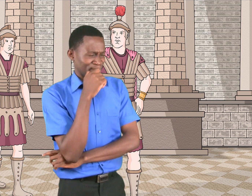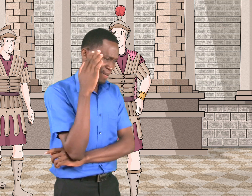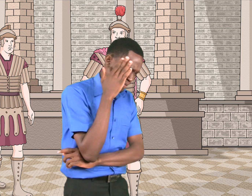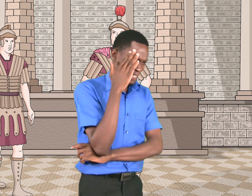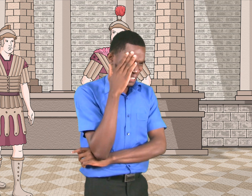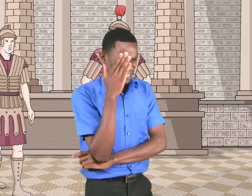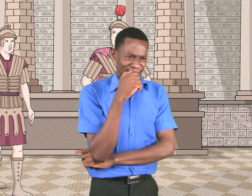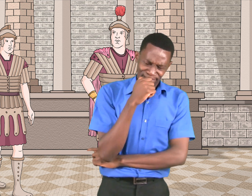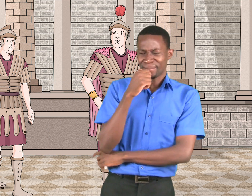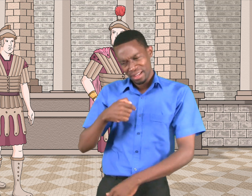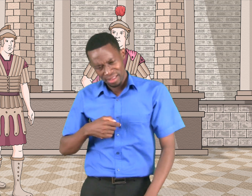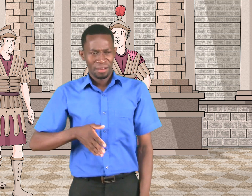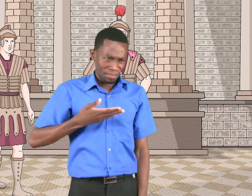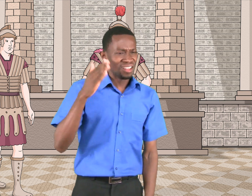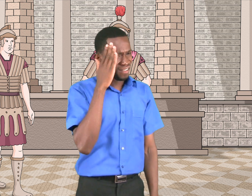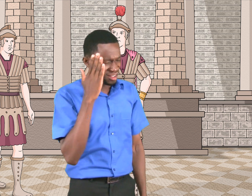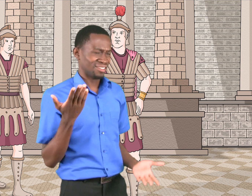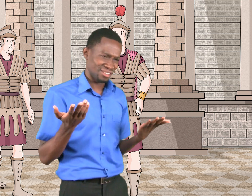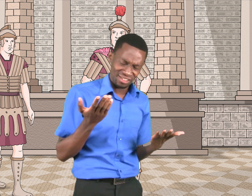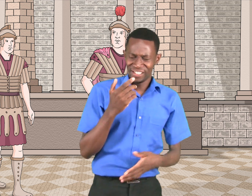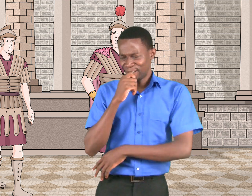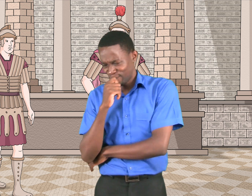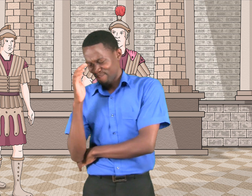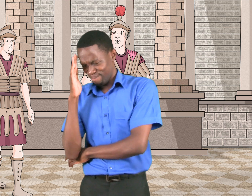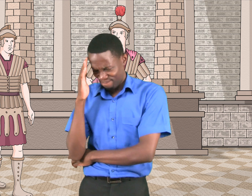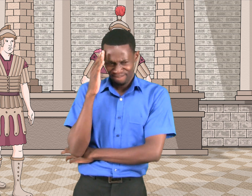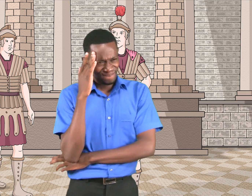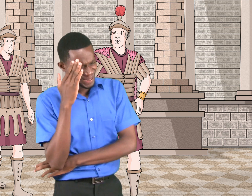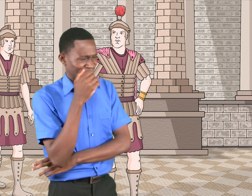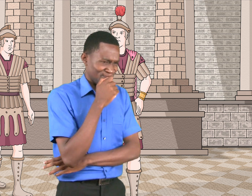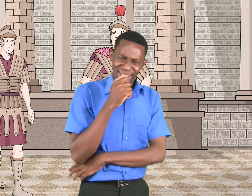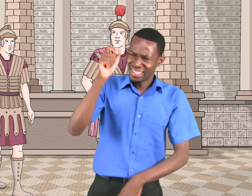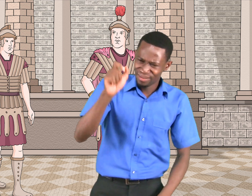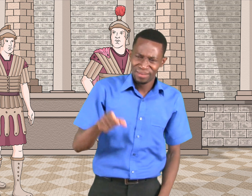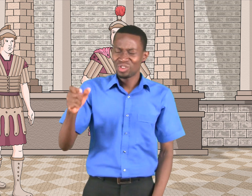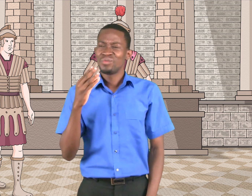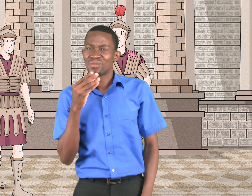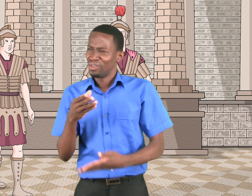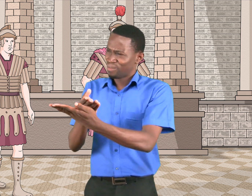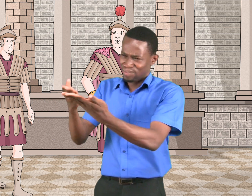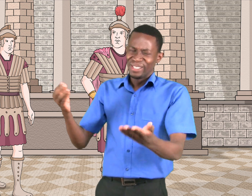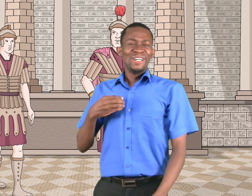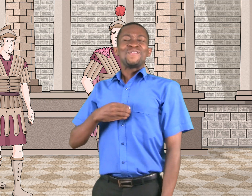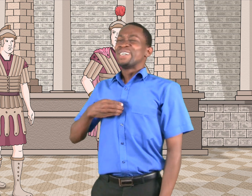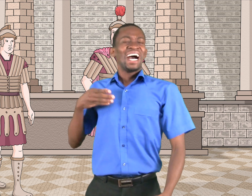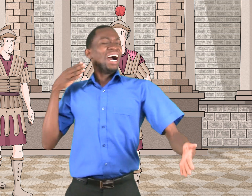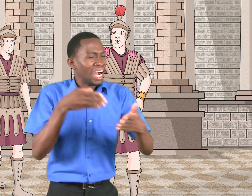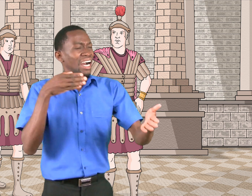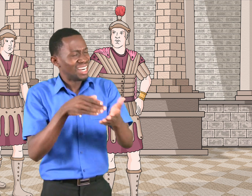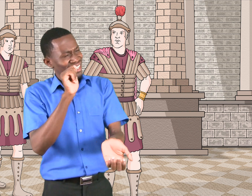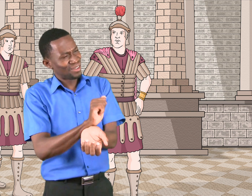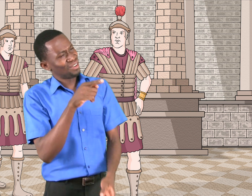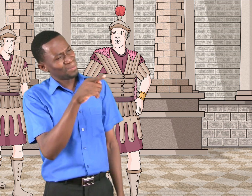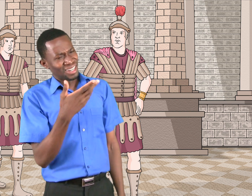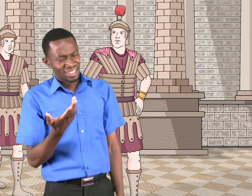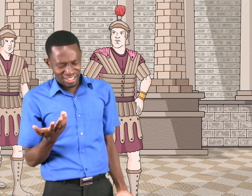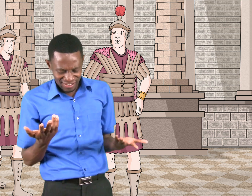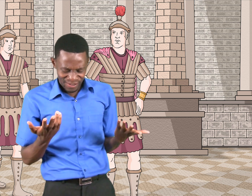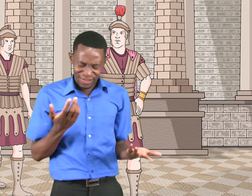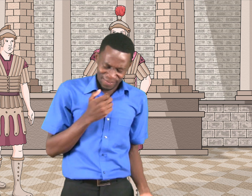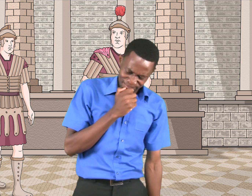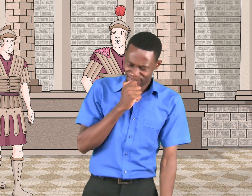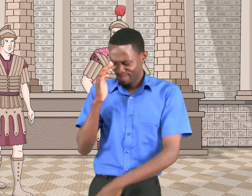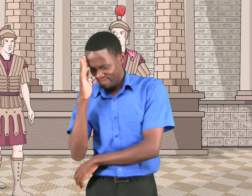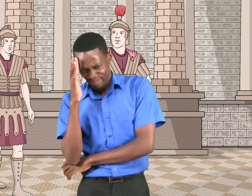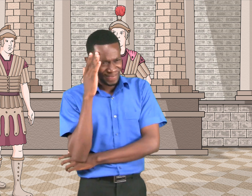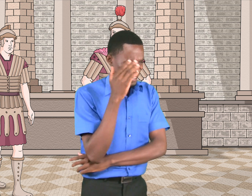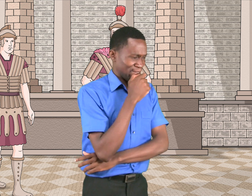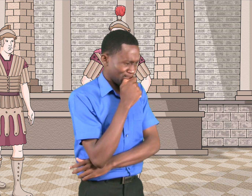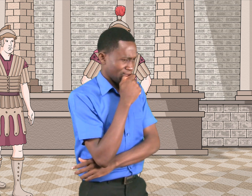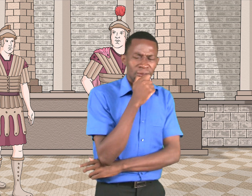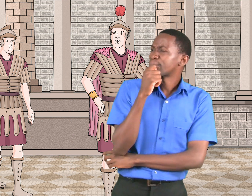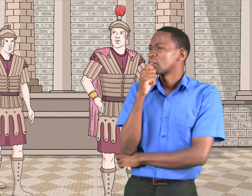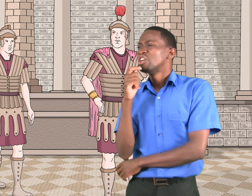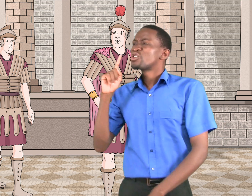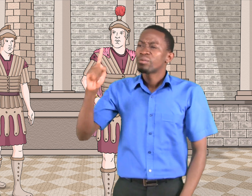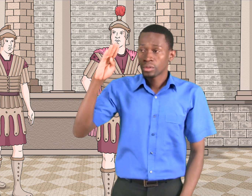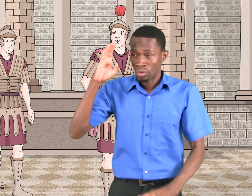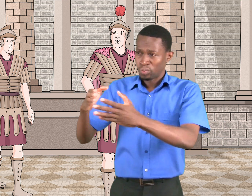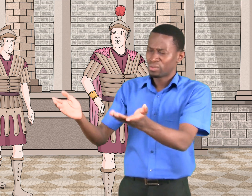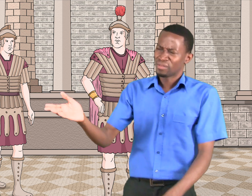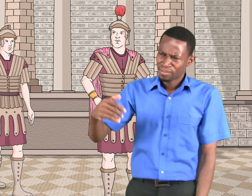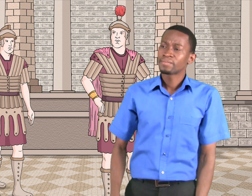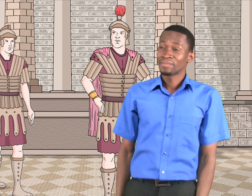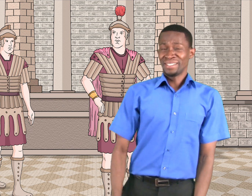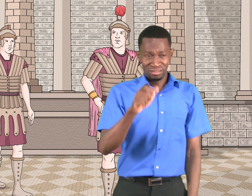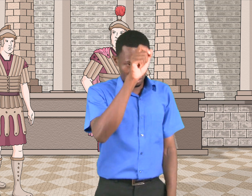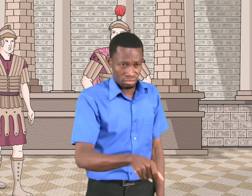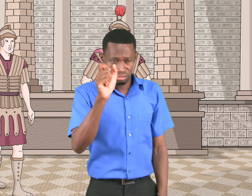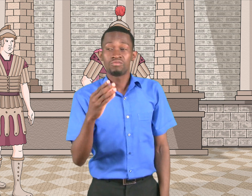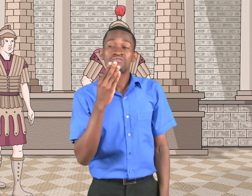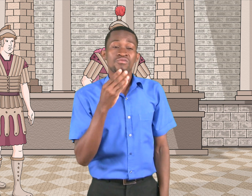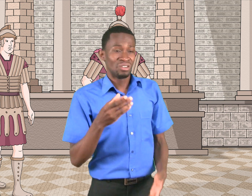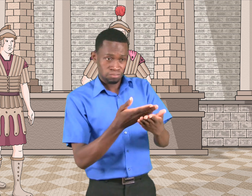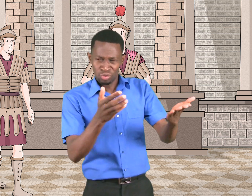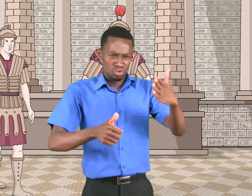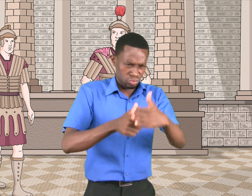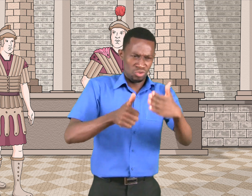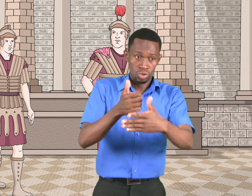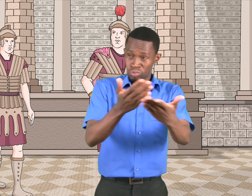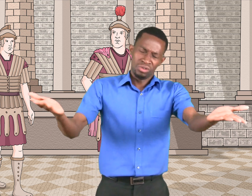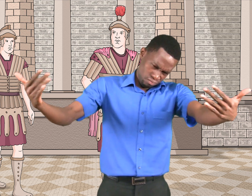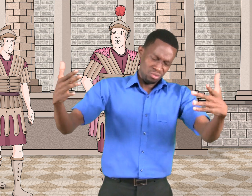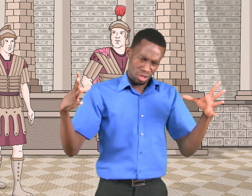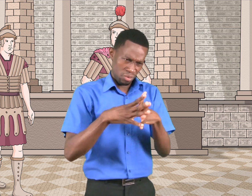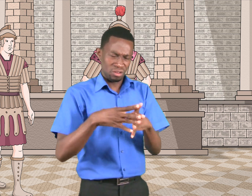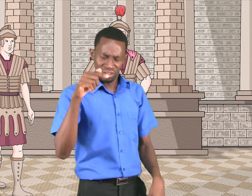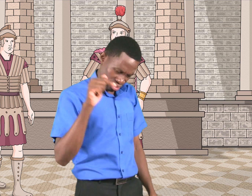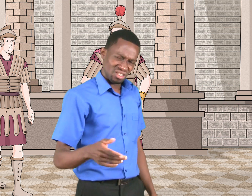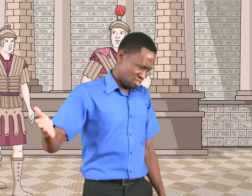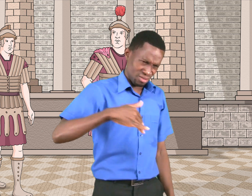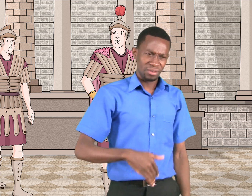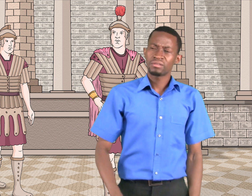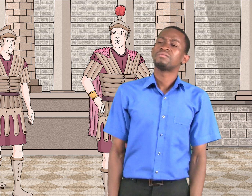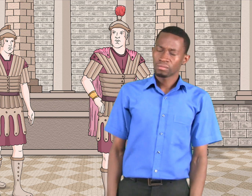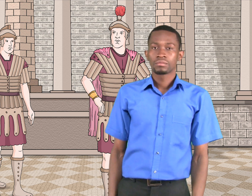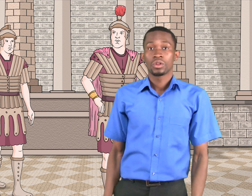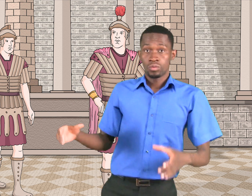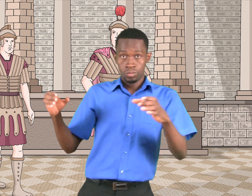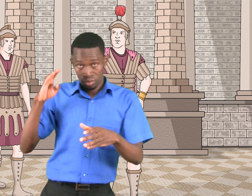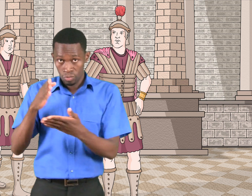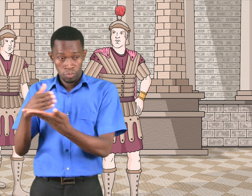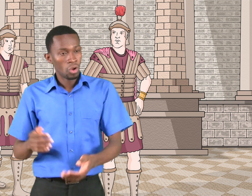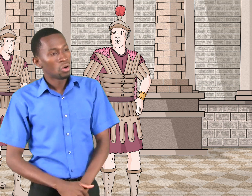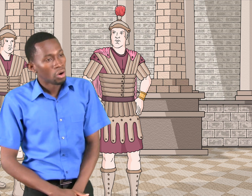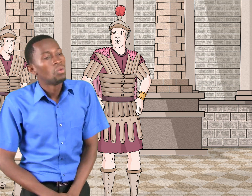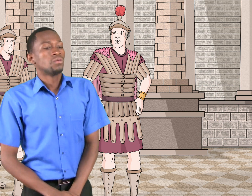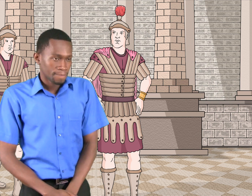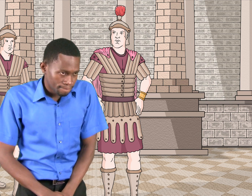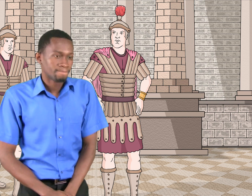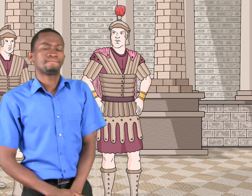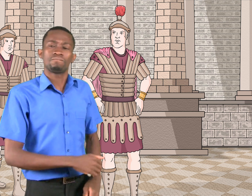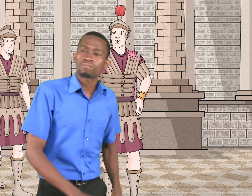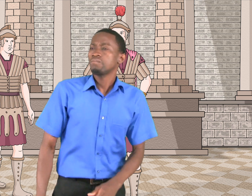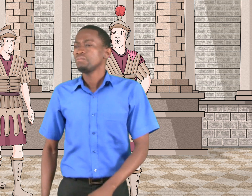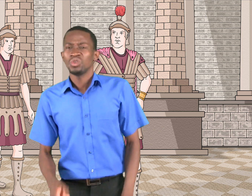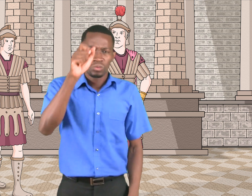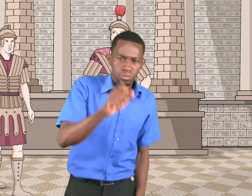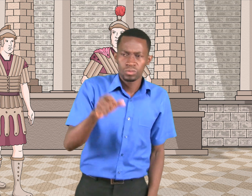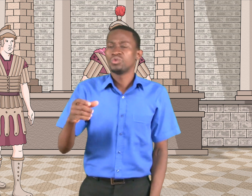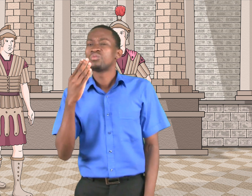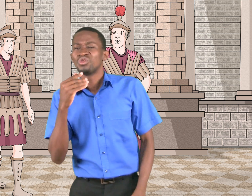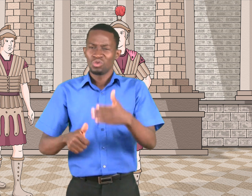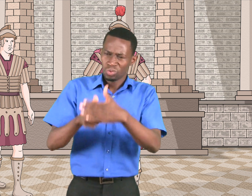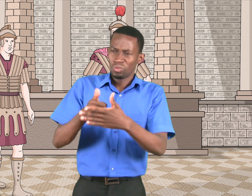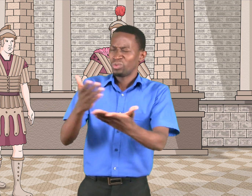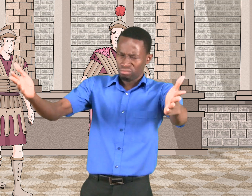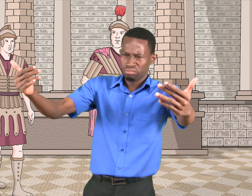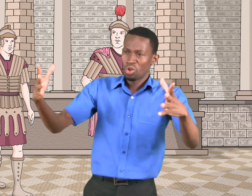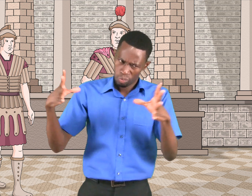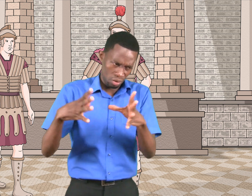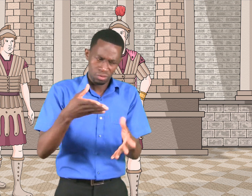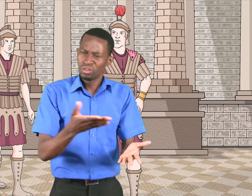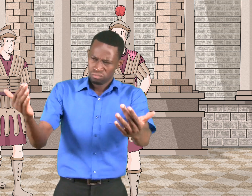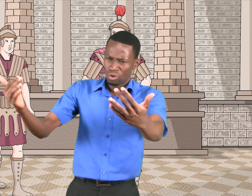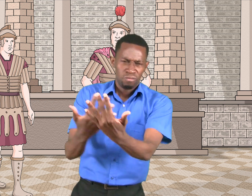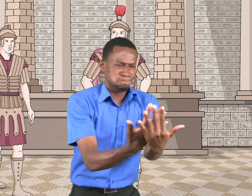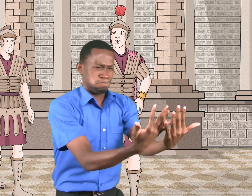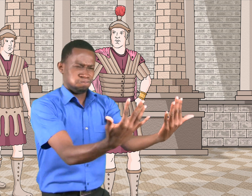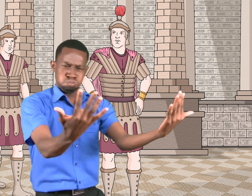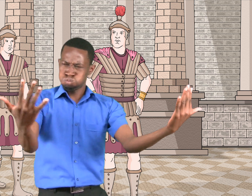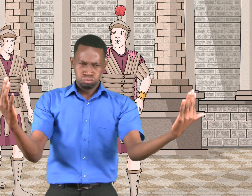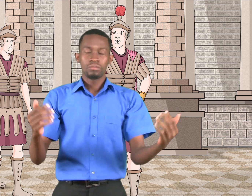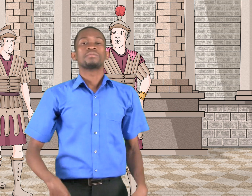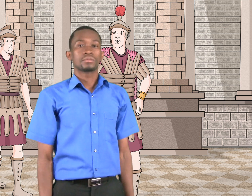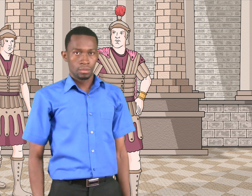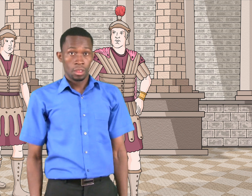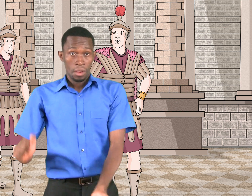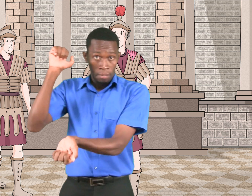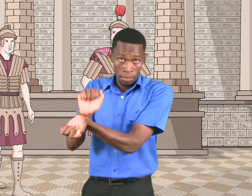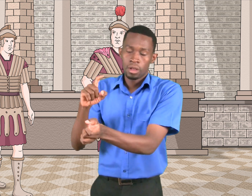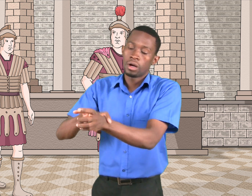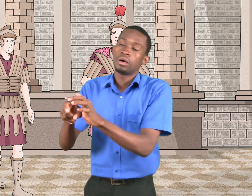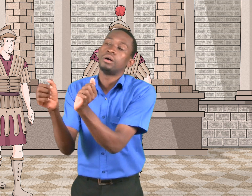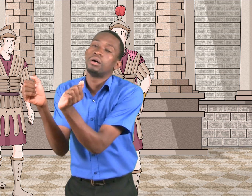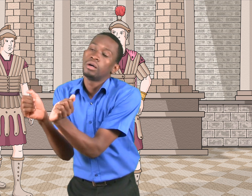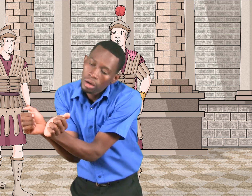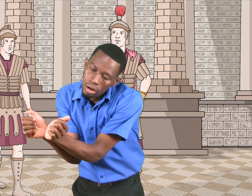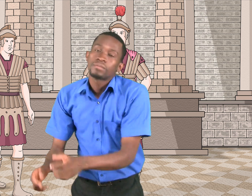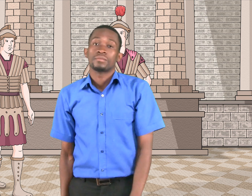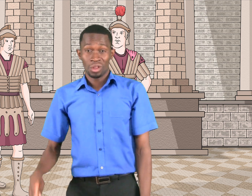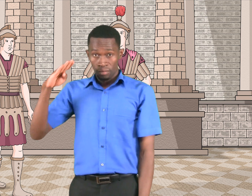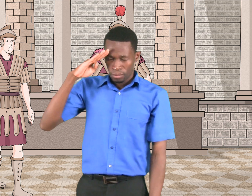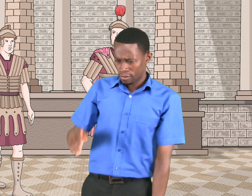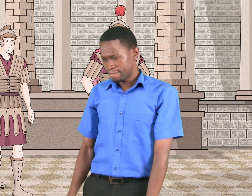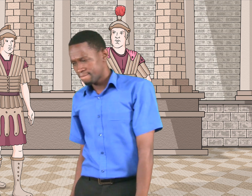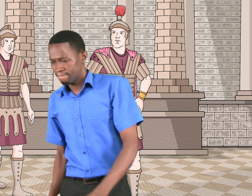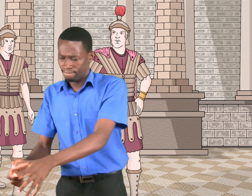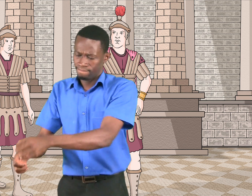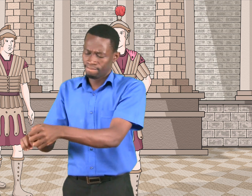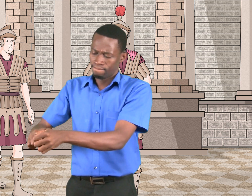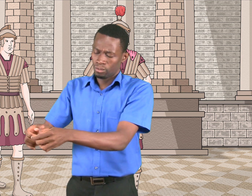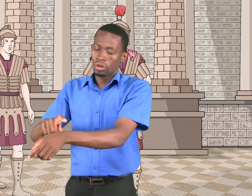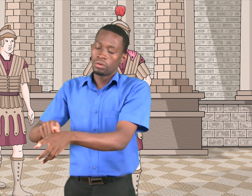The next day the commander, wanting to learn the real reason Paul was accused by the Jews, released him and ordered the chief priests and the whole Sanhedrin to assemble.